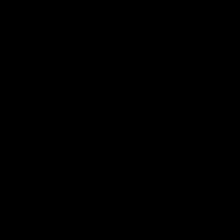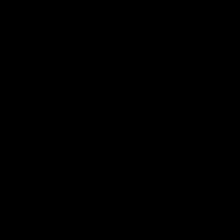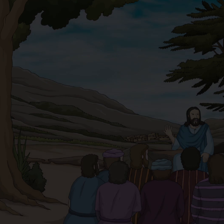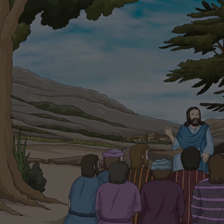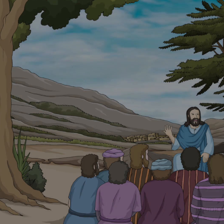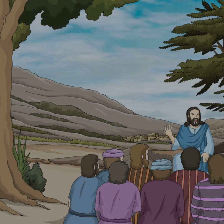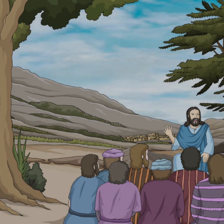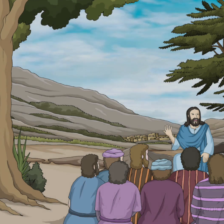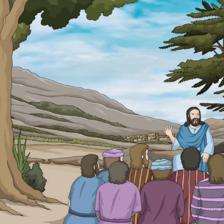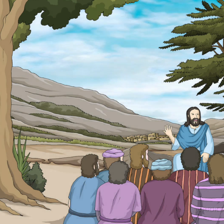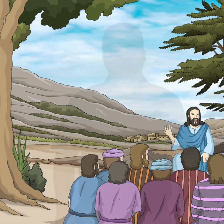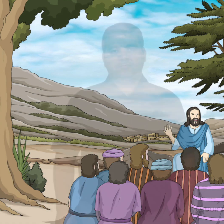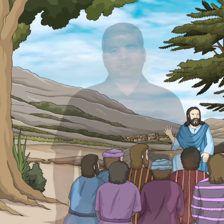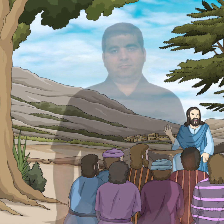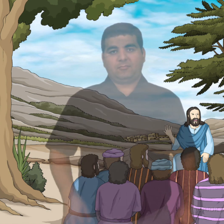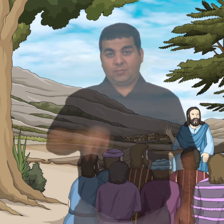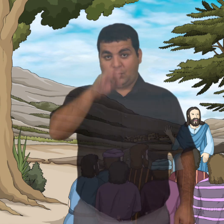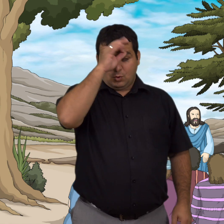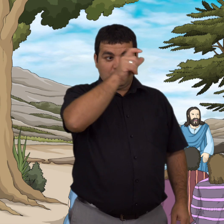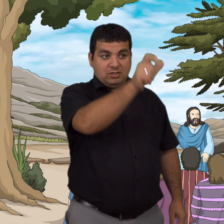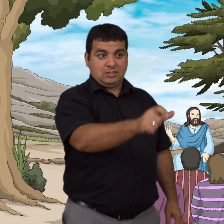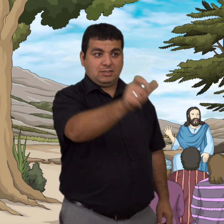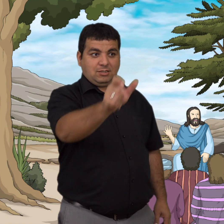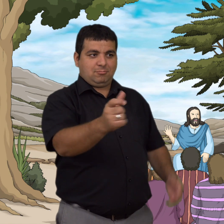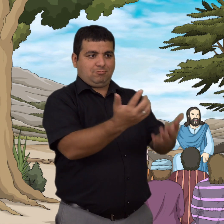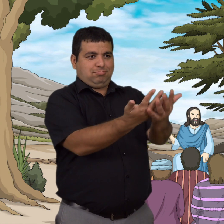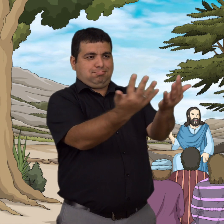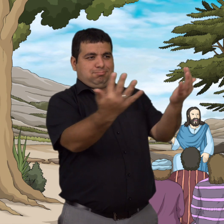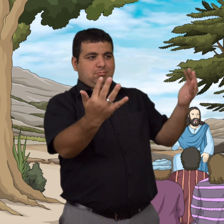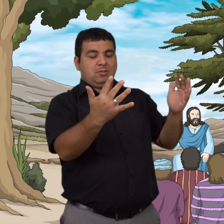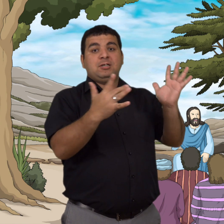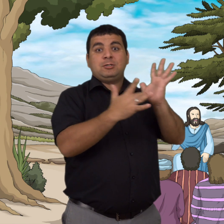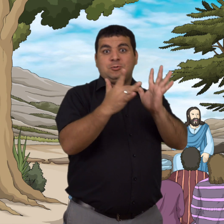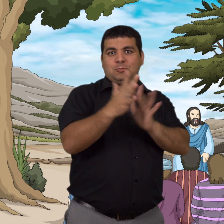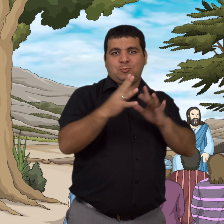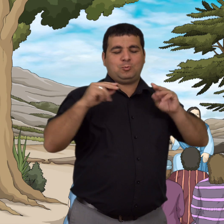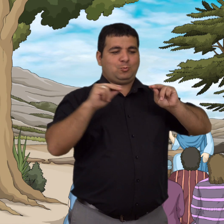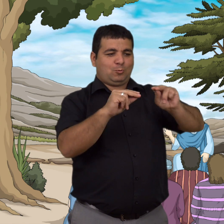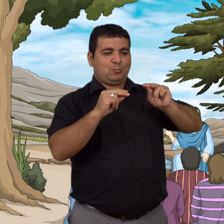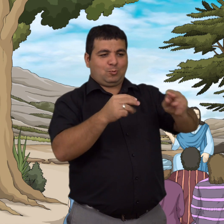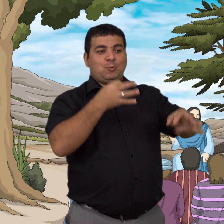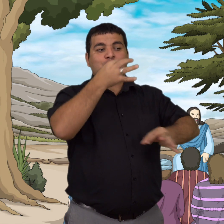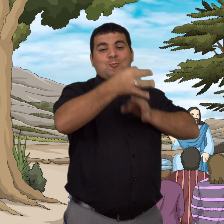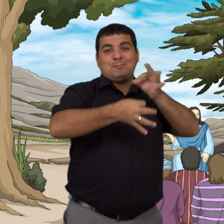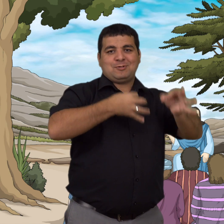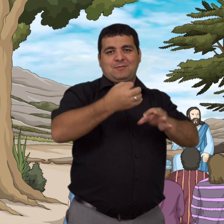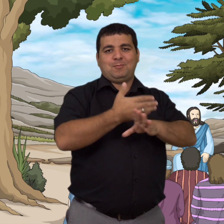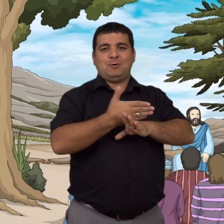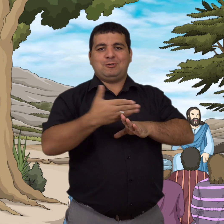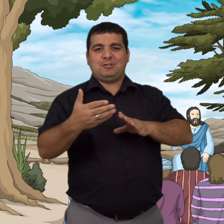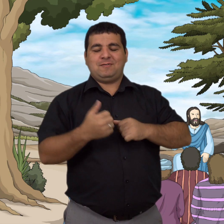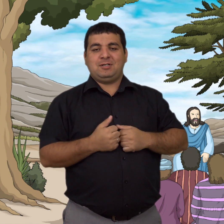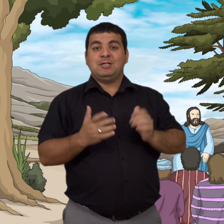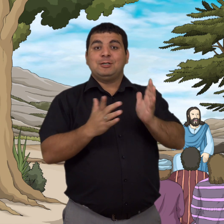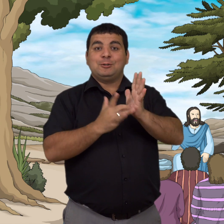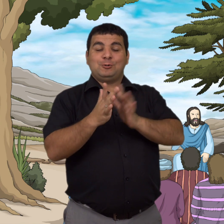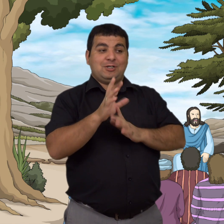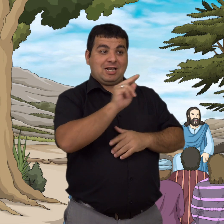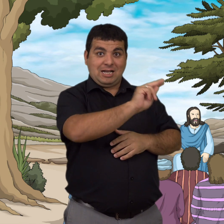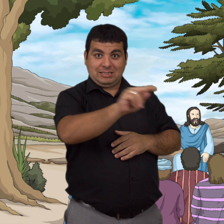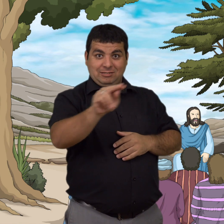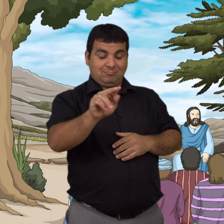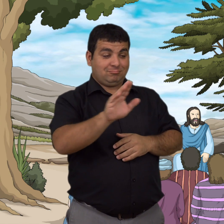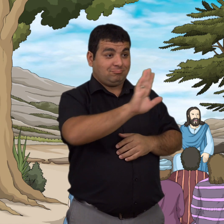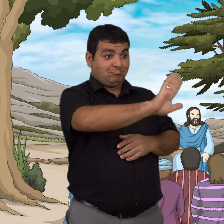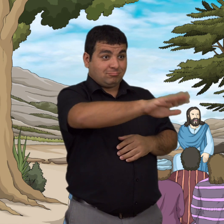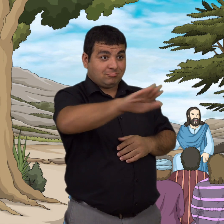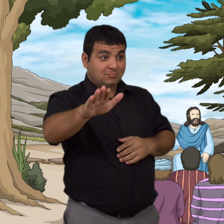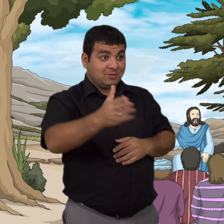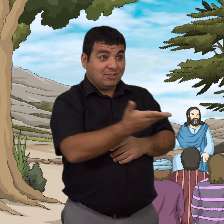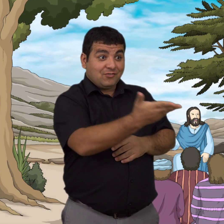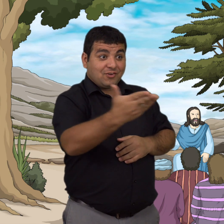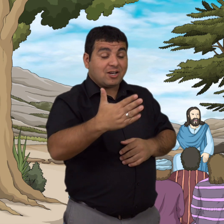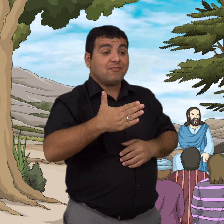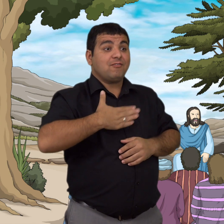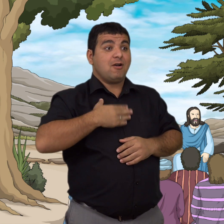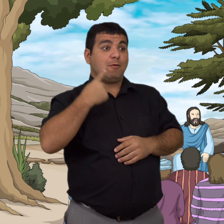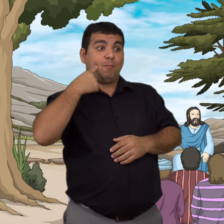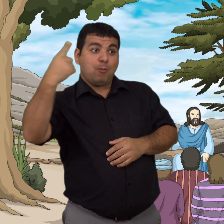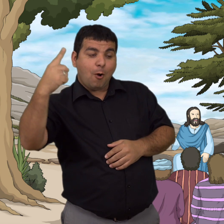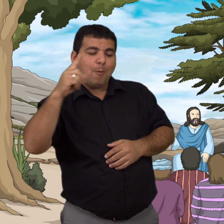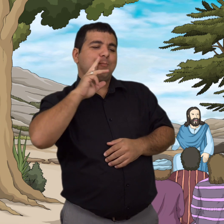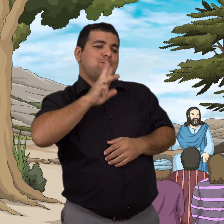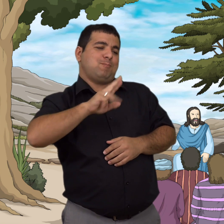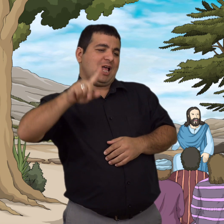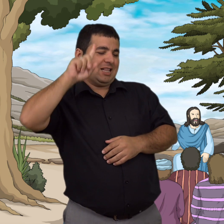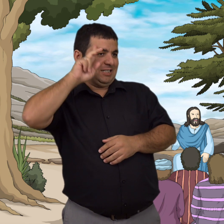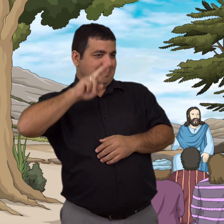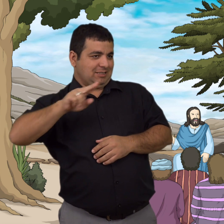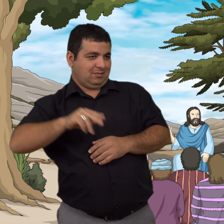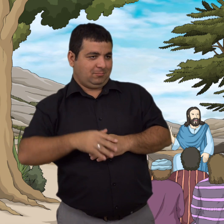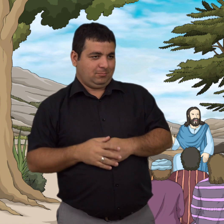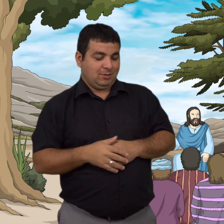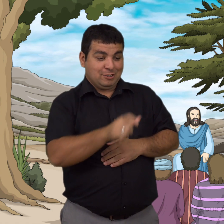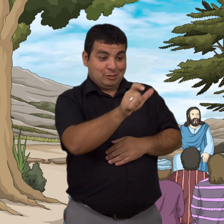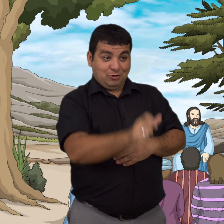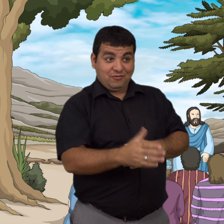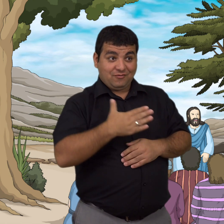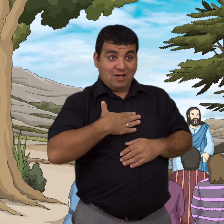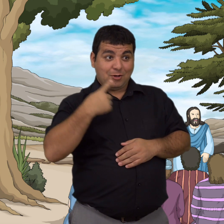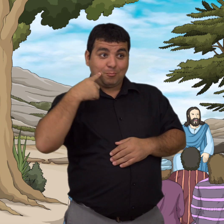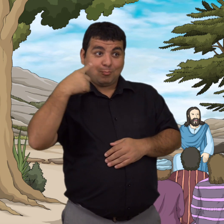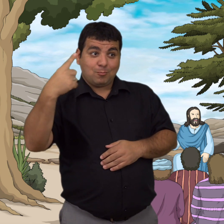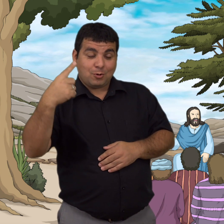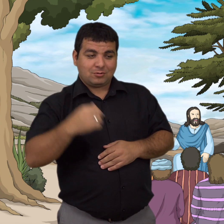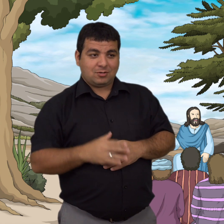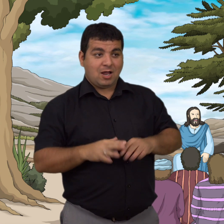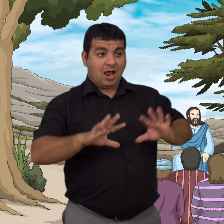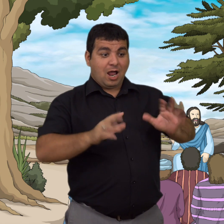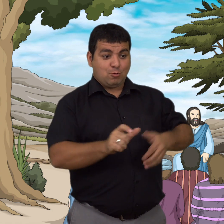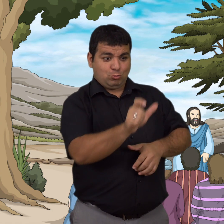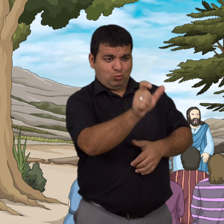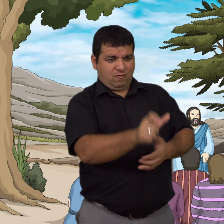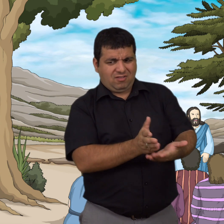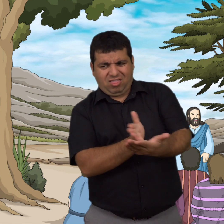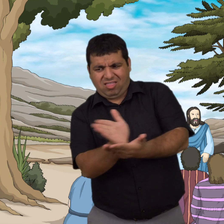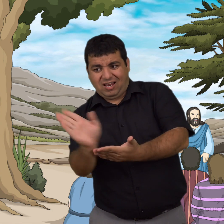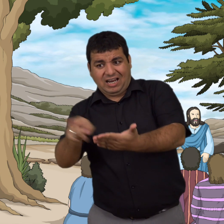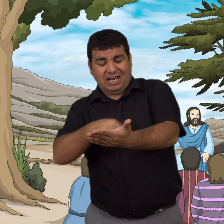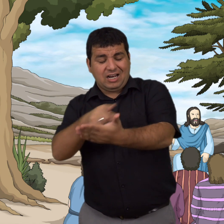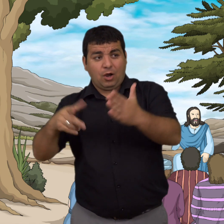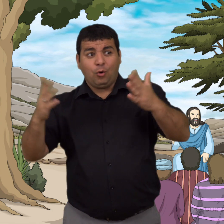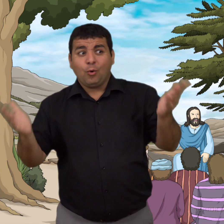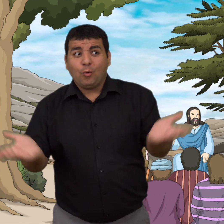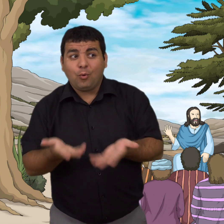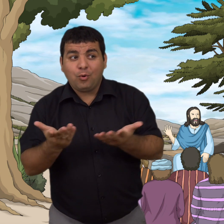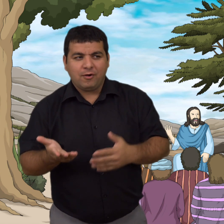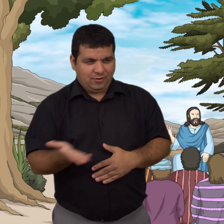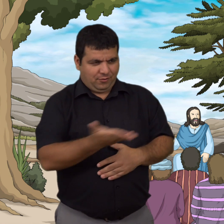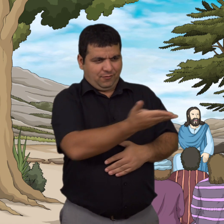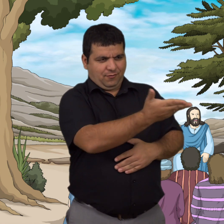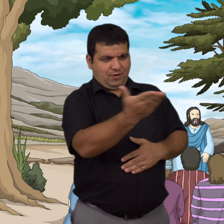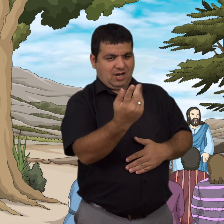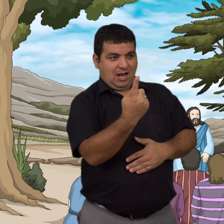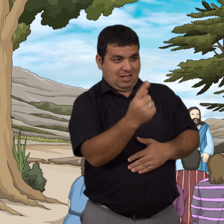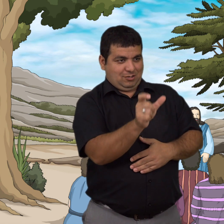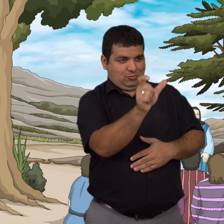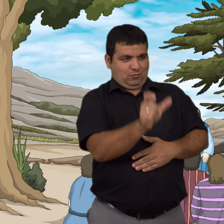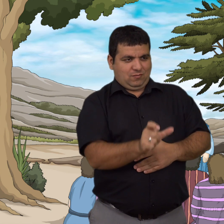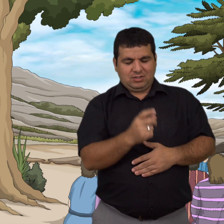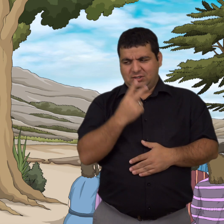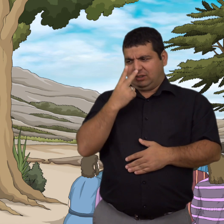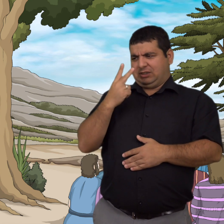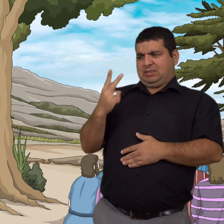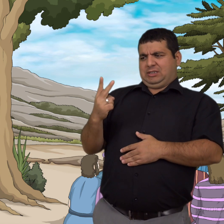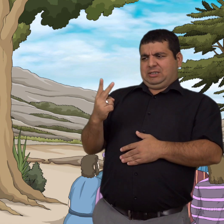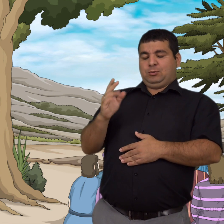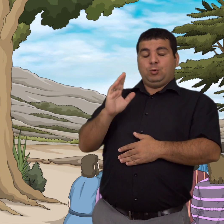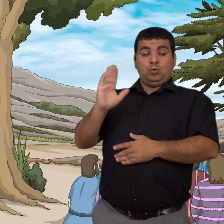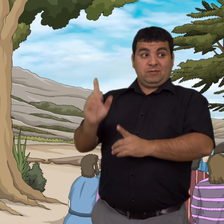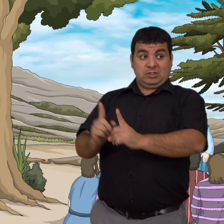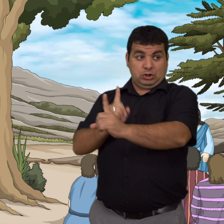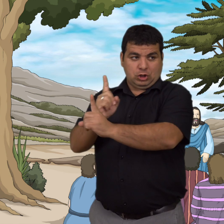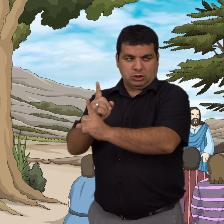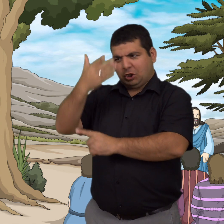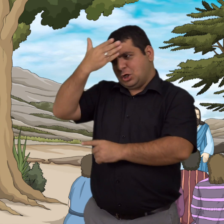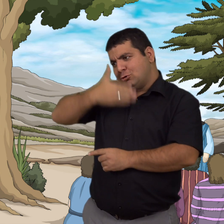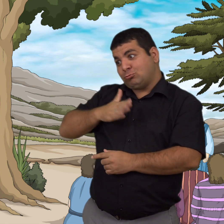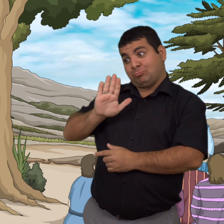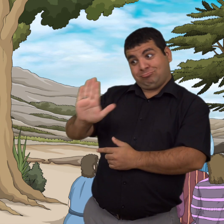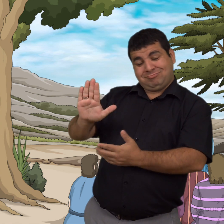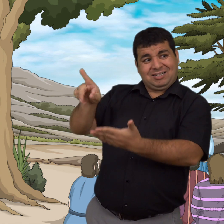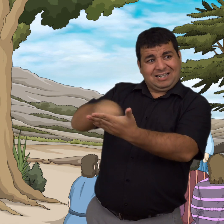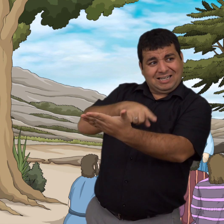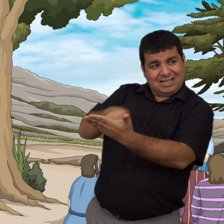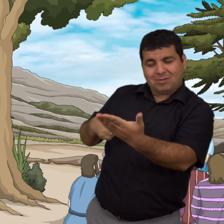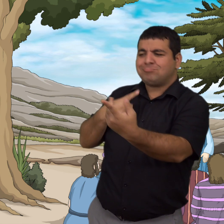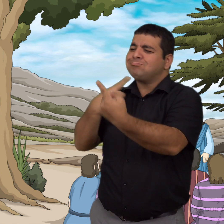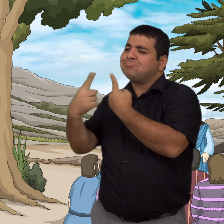If your brother sins against you, go and confront him privately.